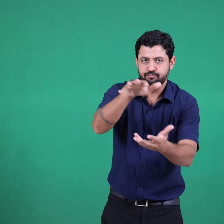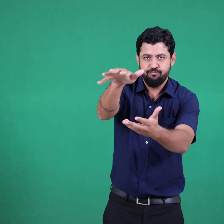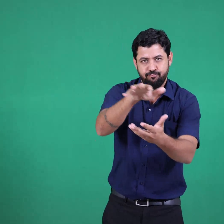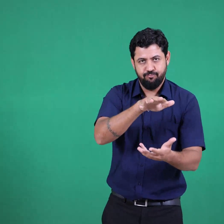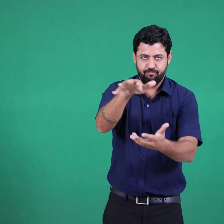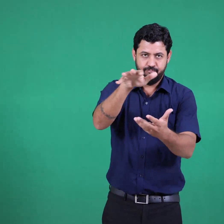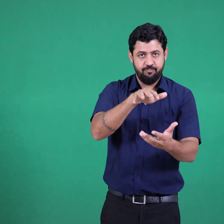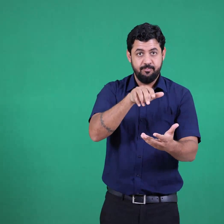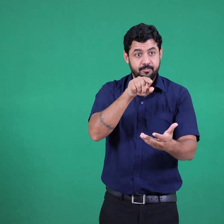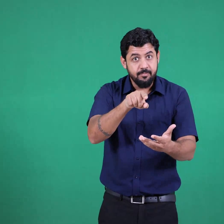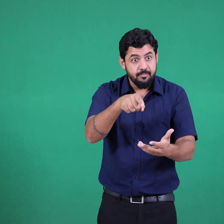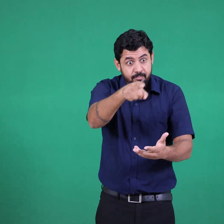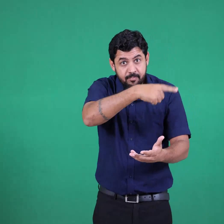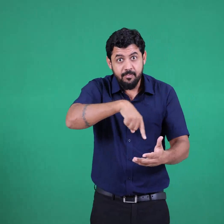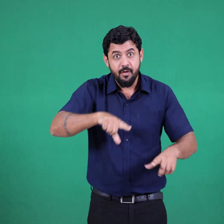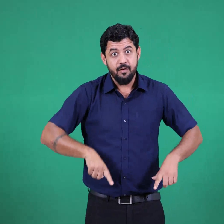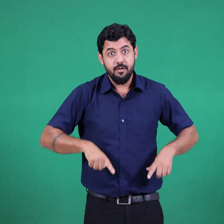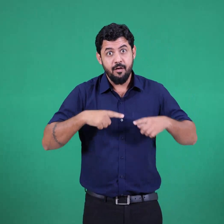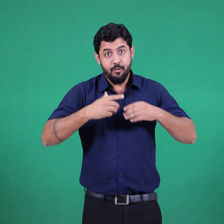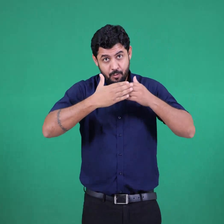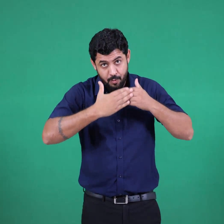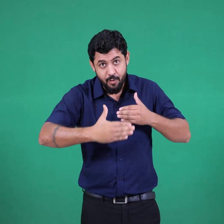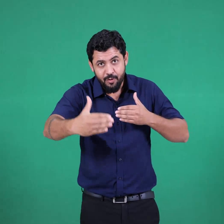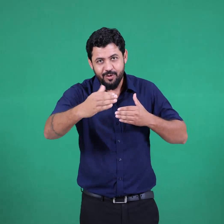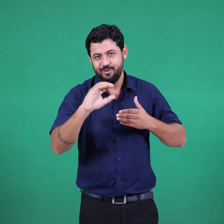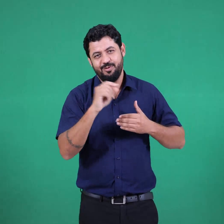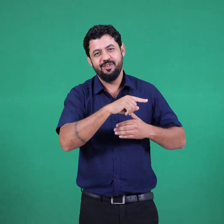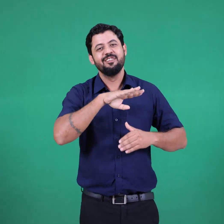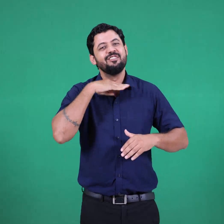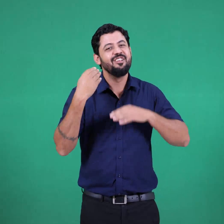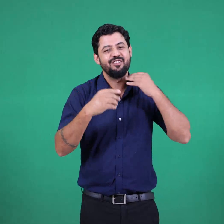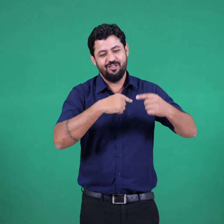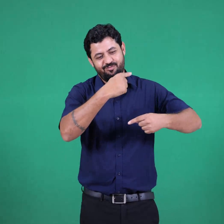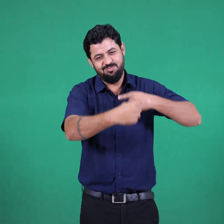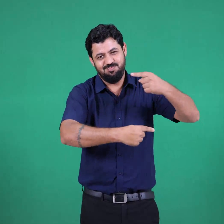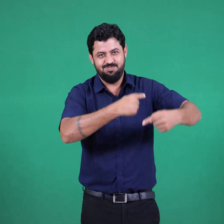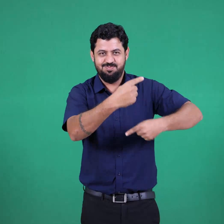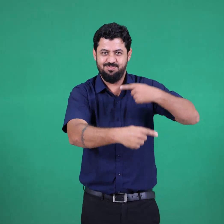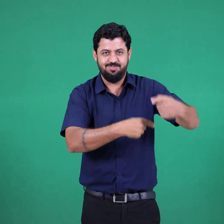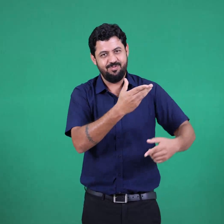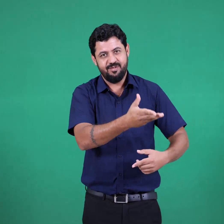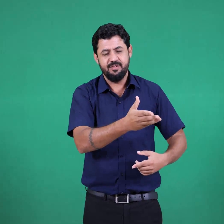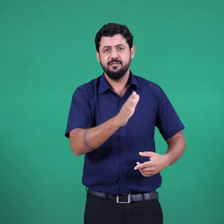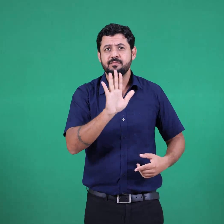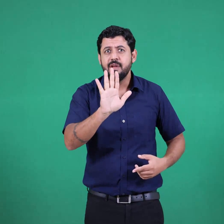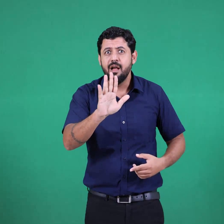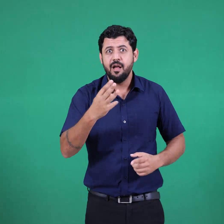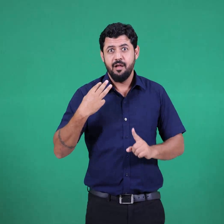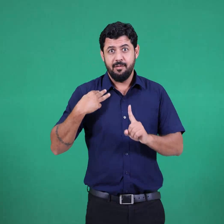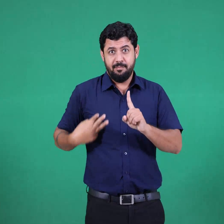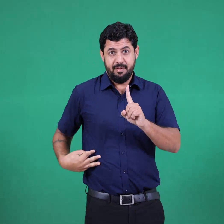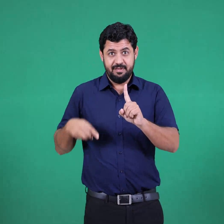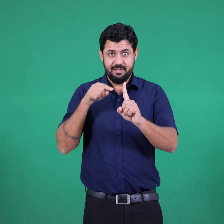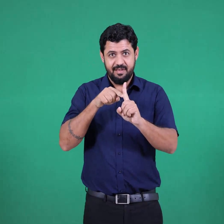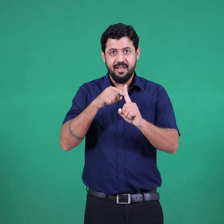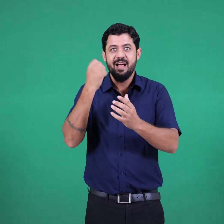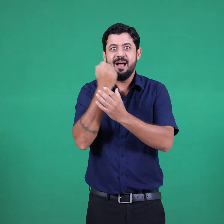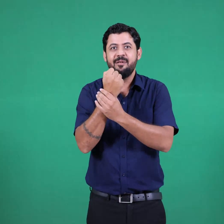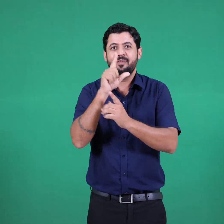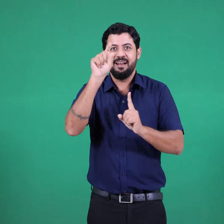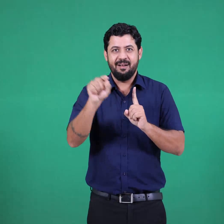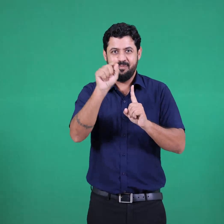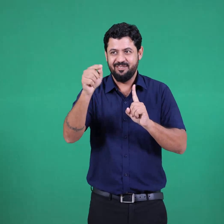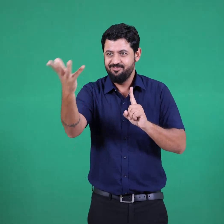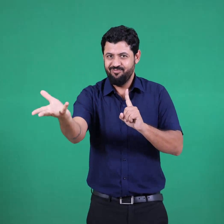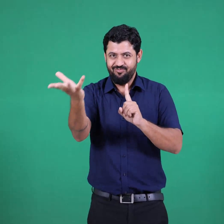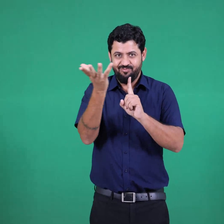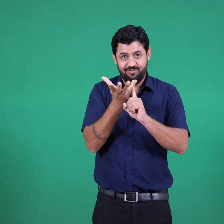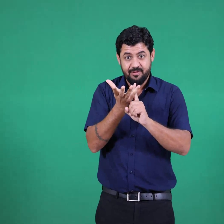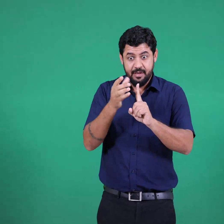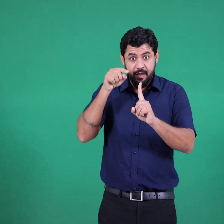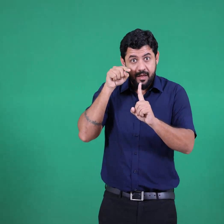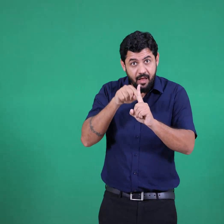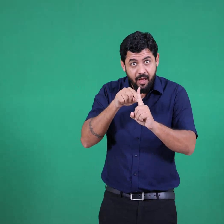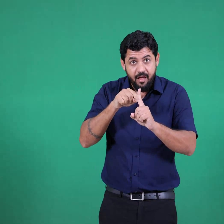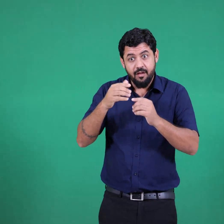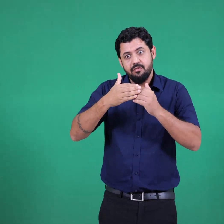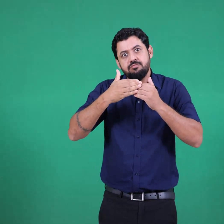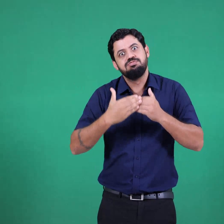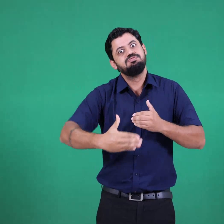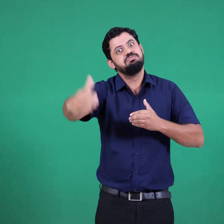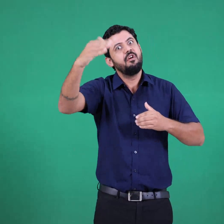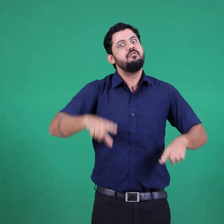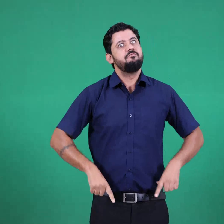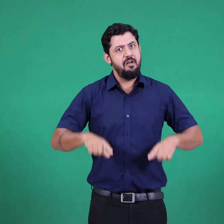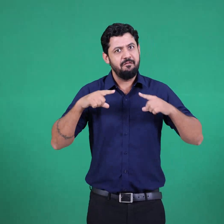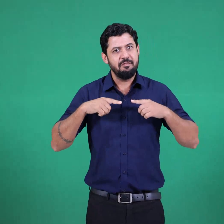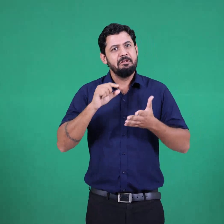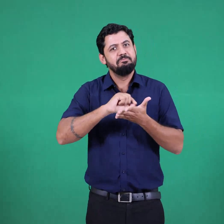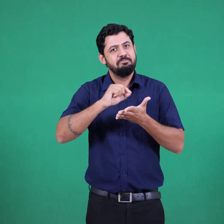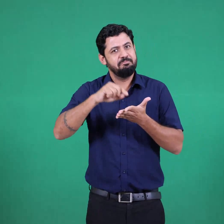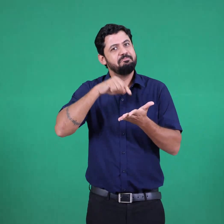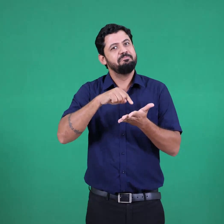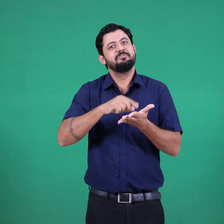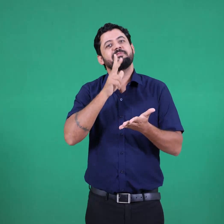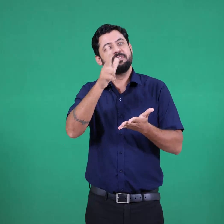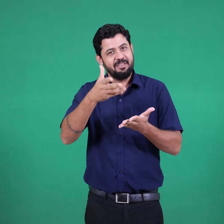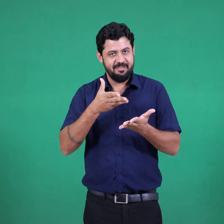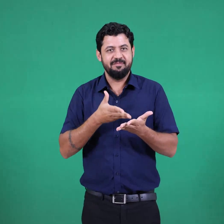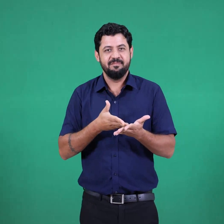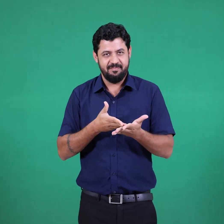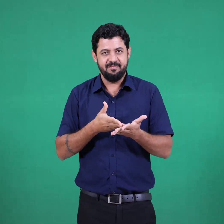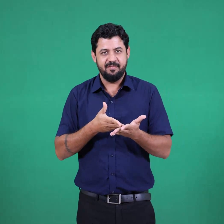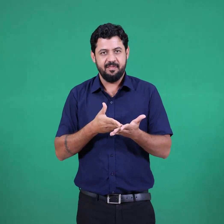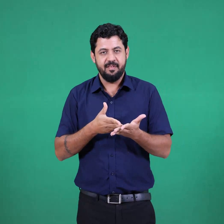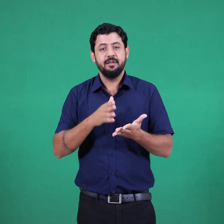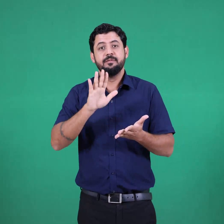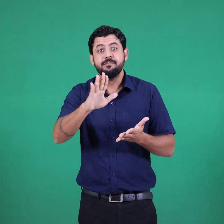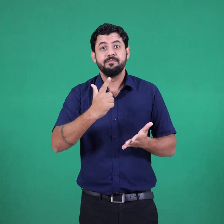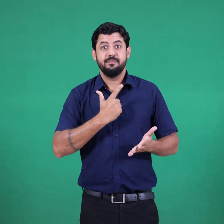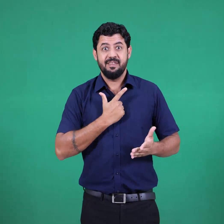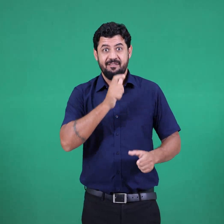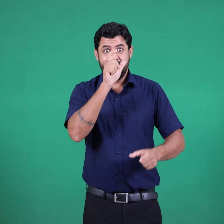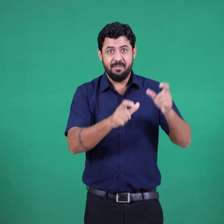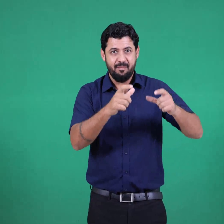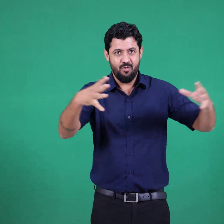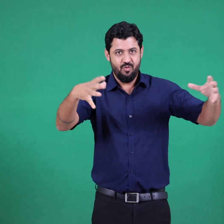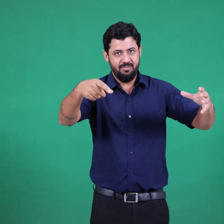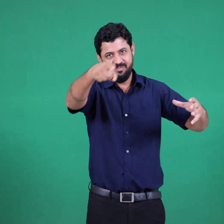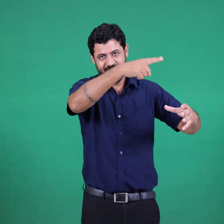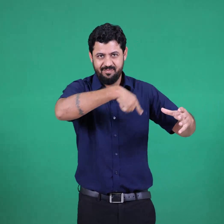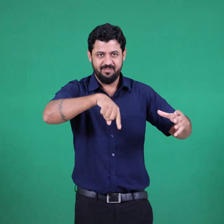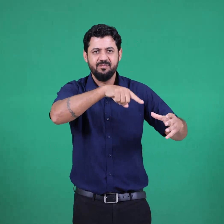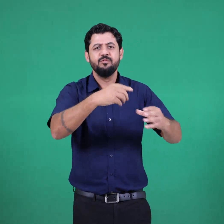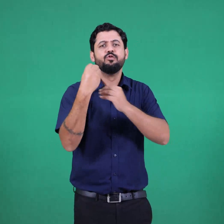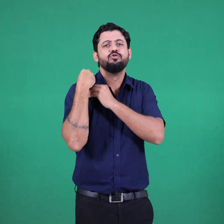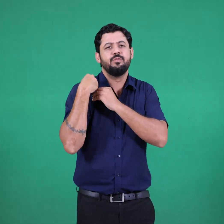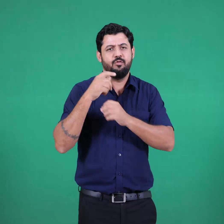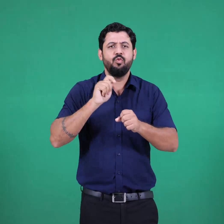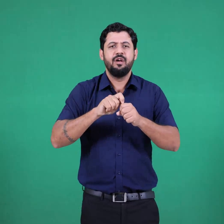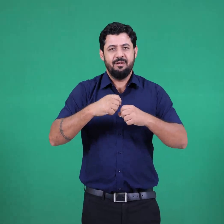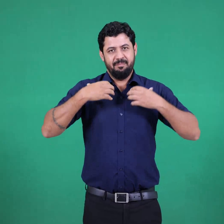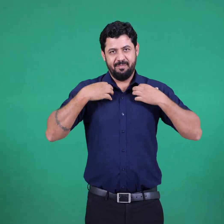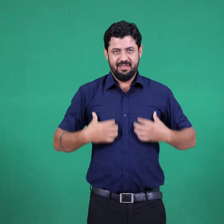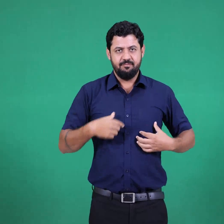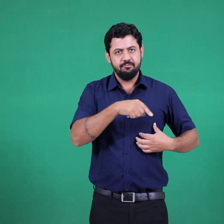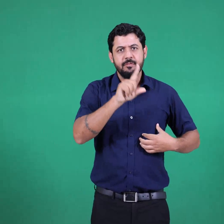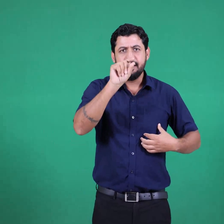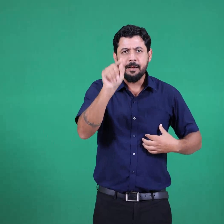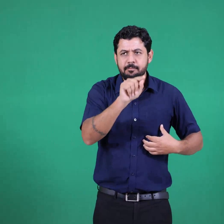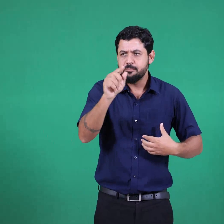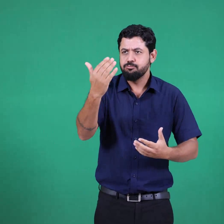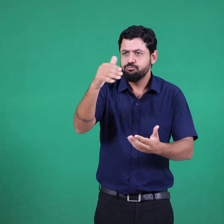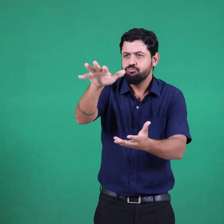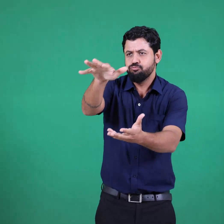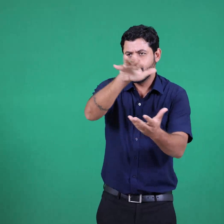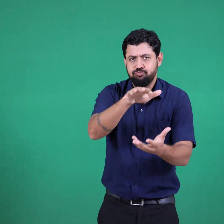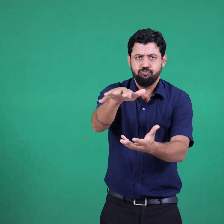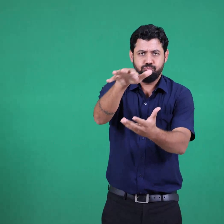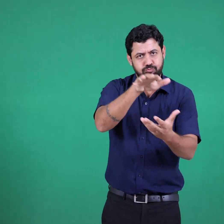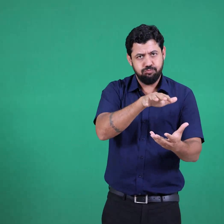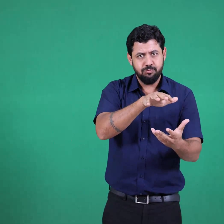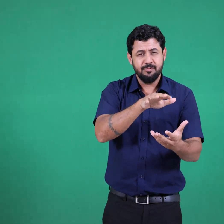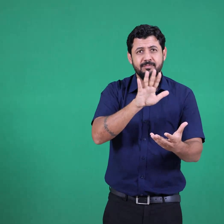but in the case of Melchizedek, it is affirmed that he lives on.